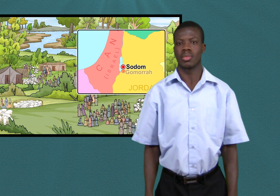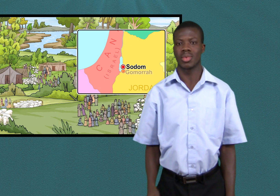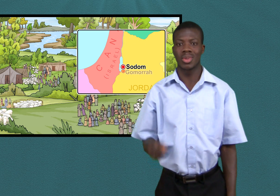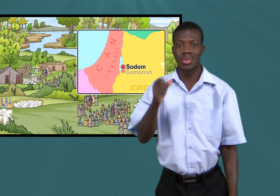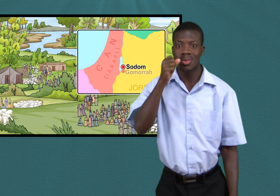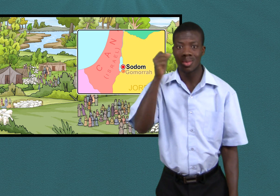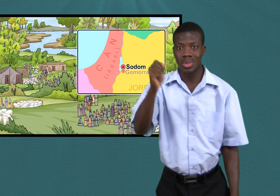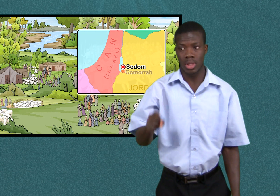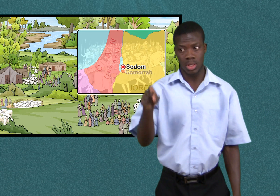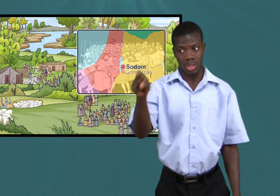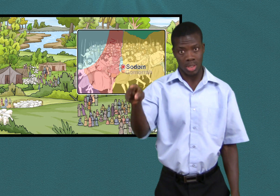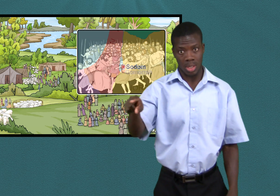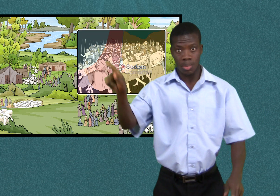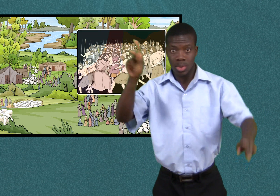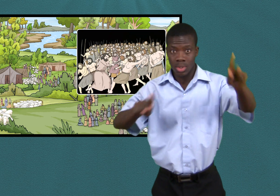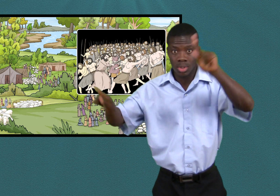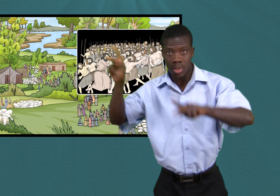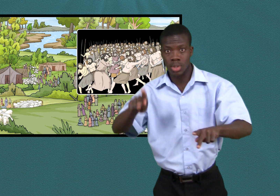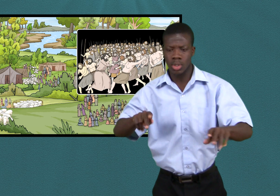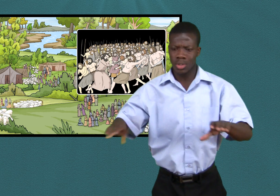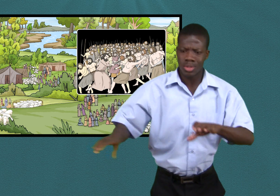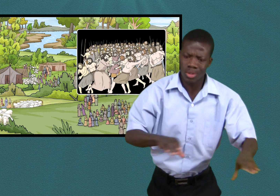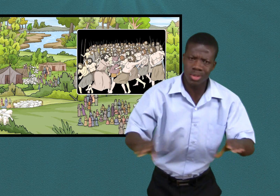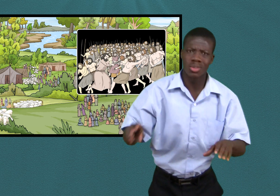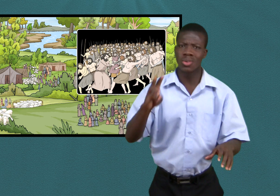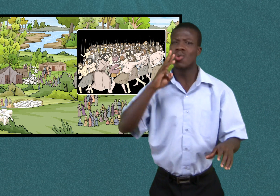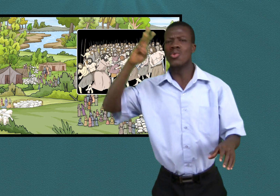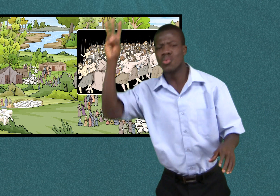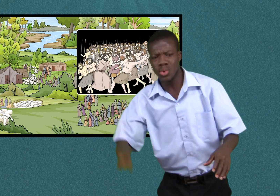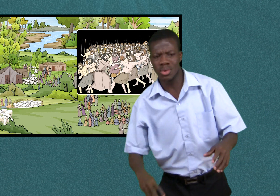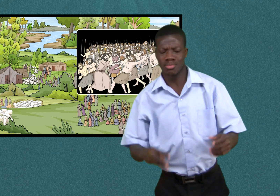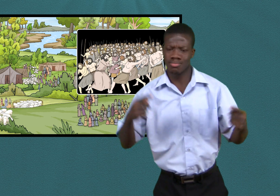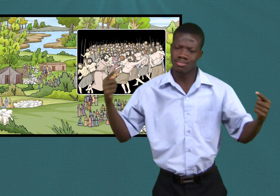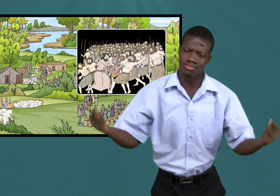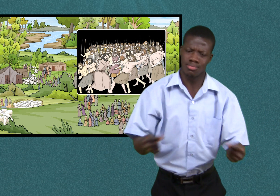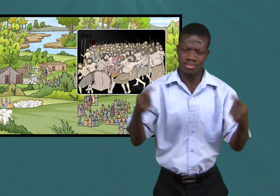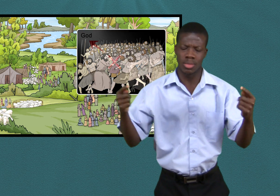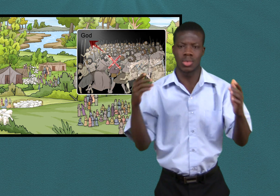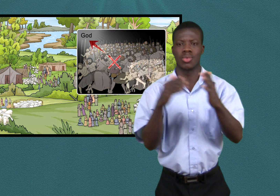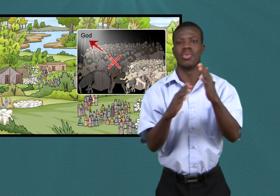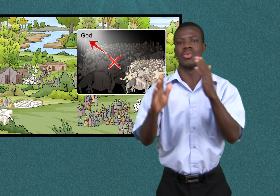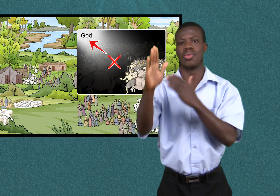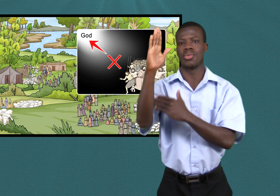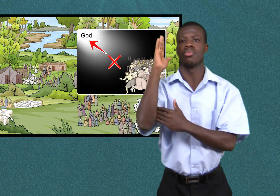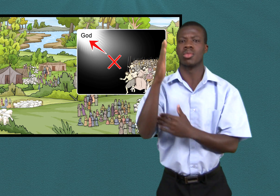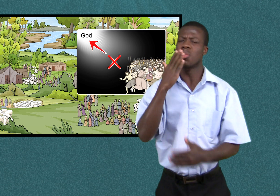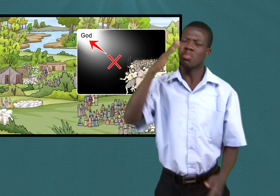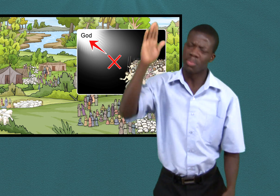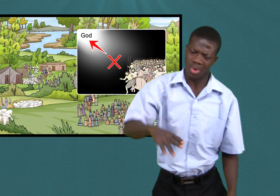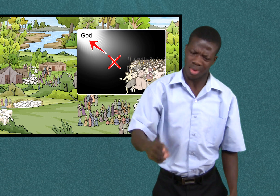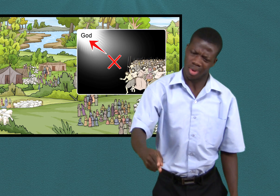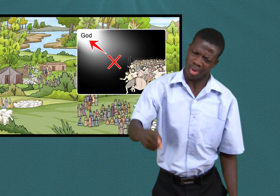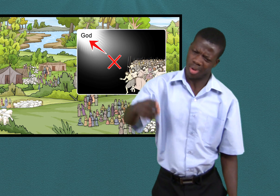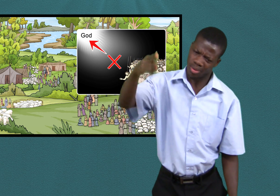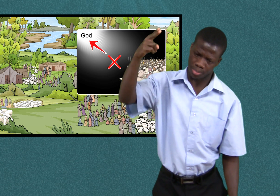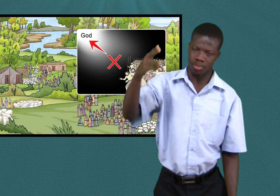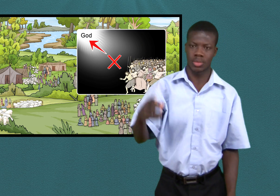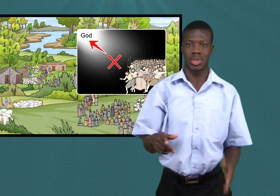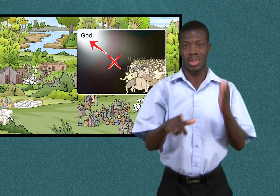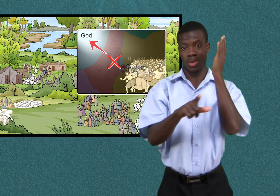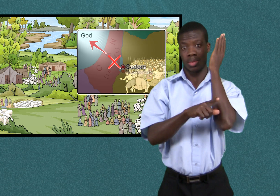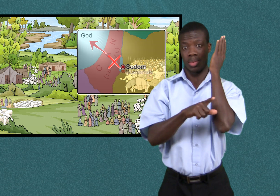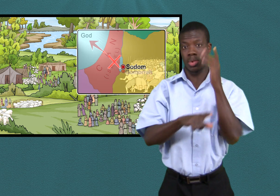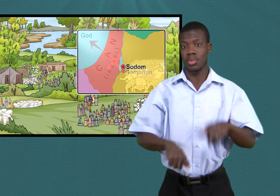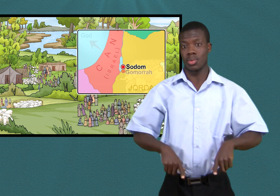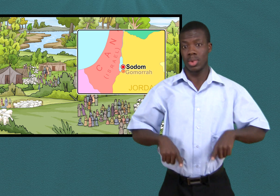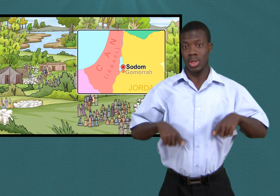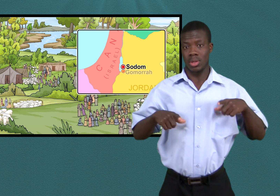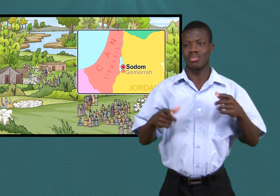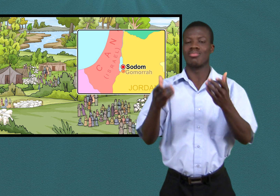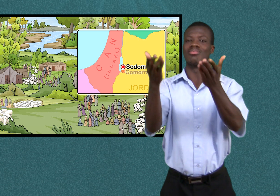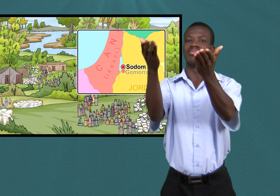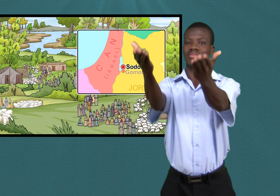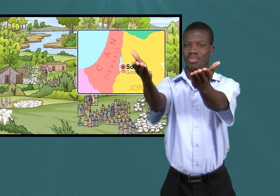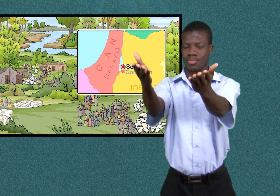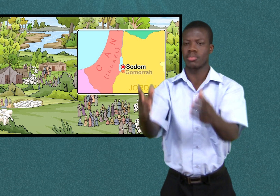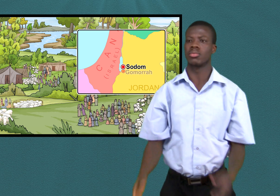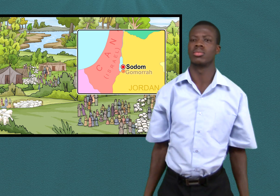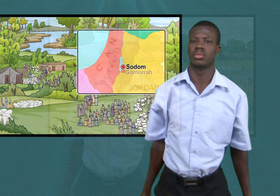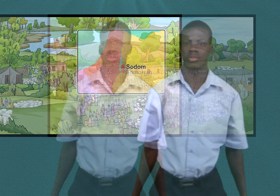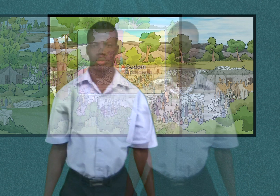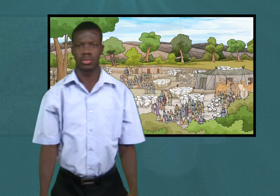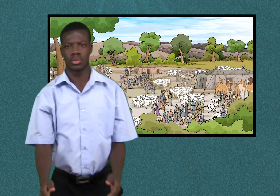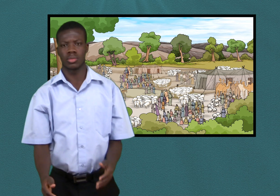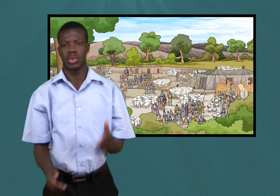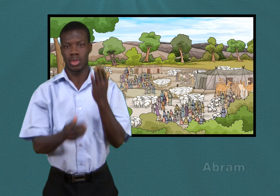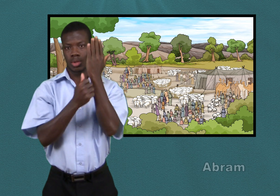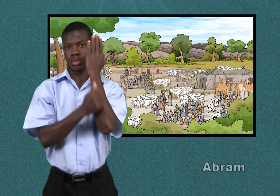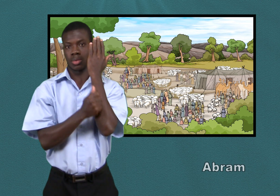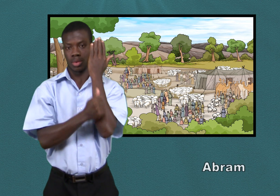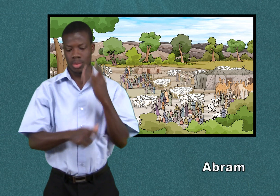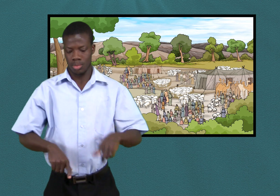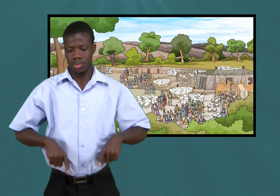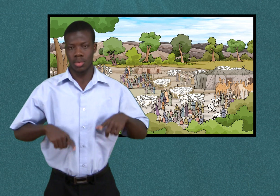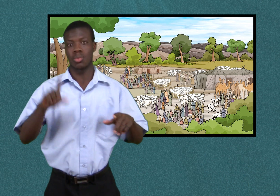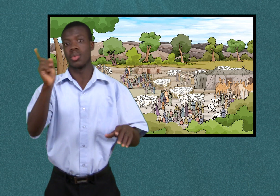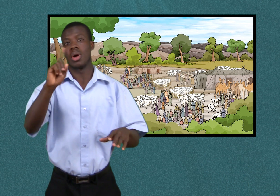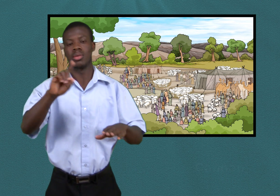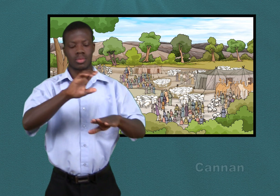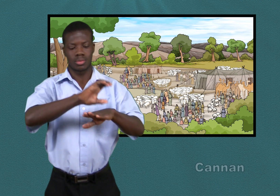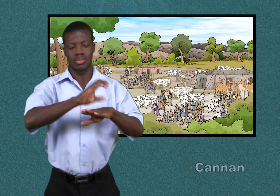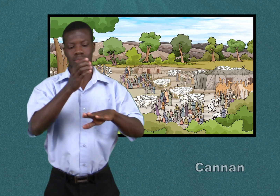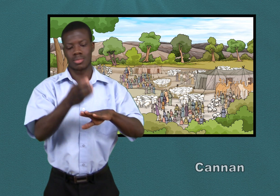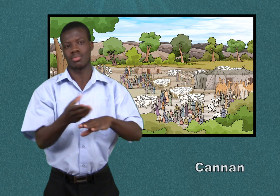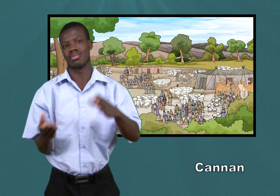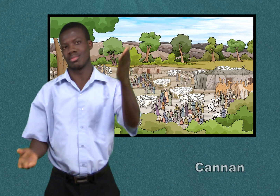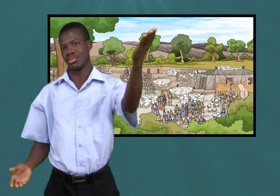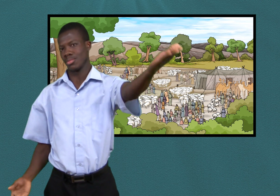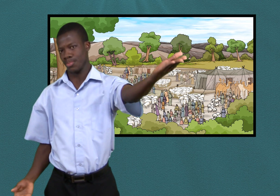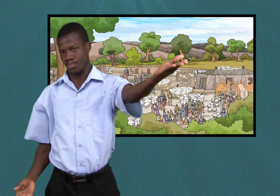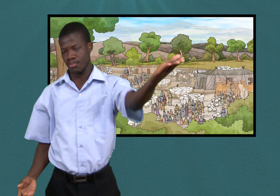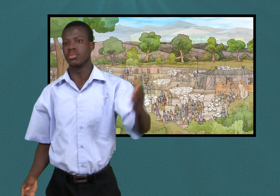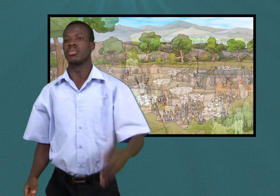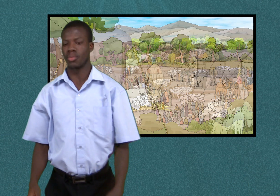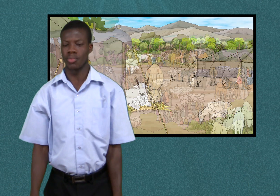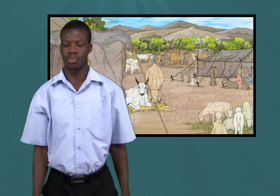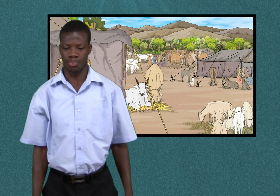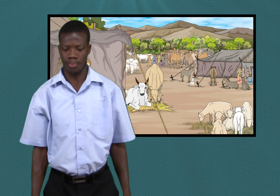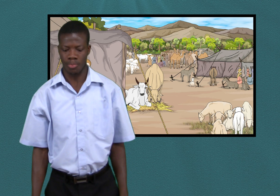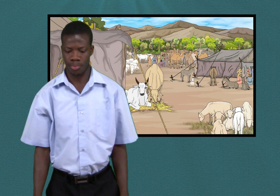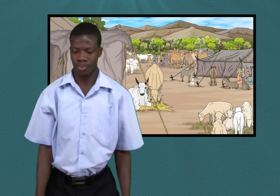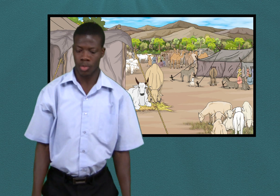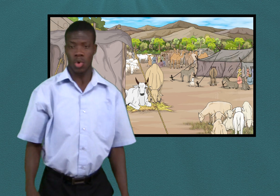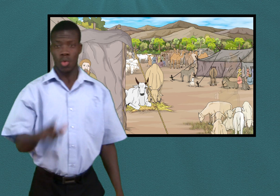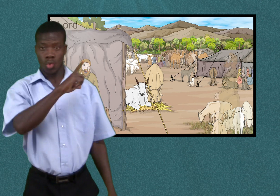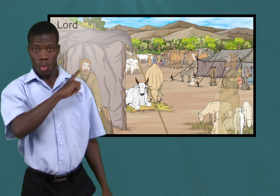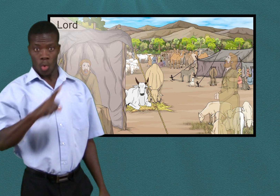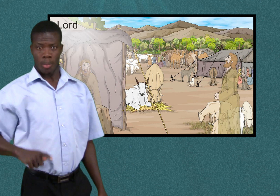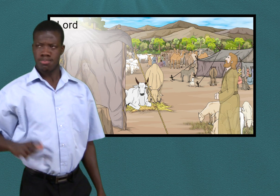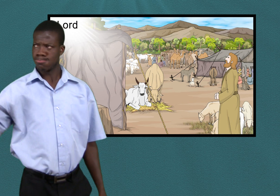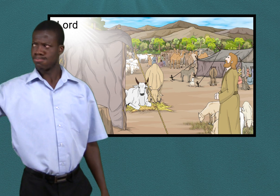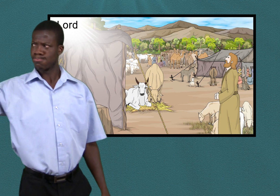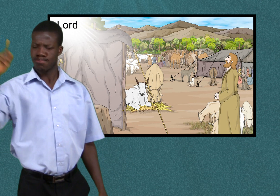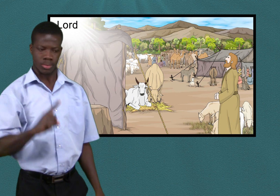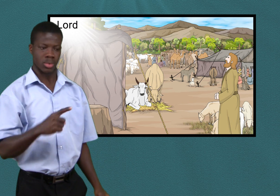But the men of Sodom were wicked, sinning greatly against the LORD.